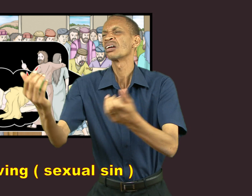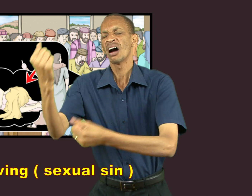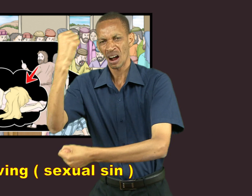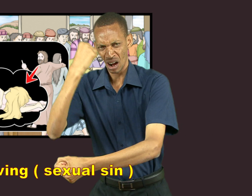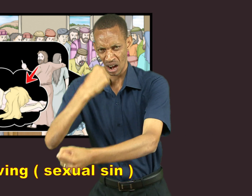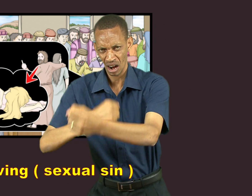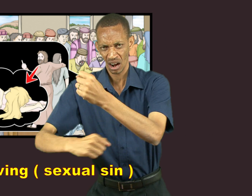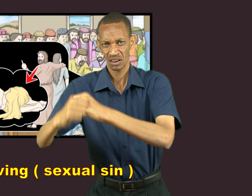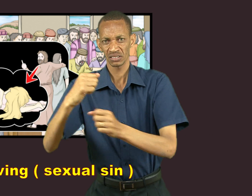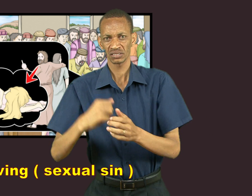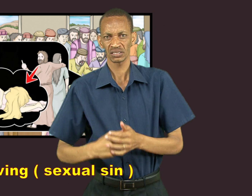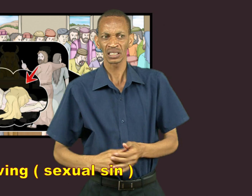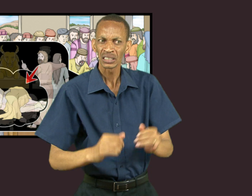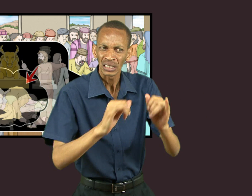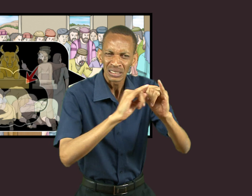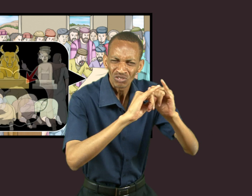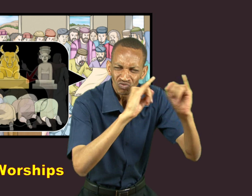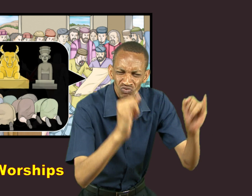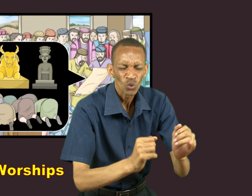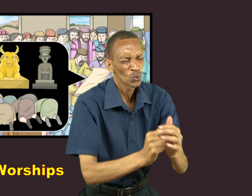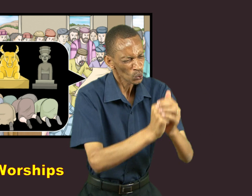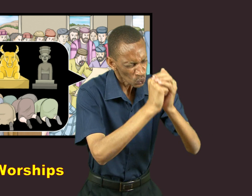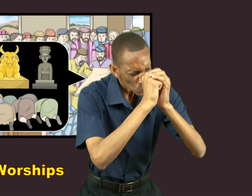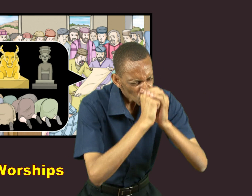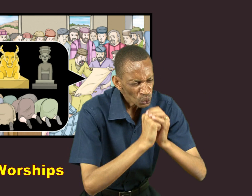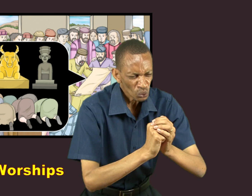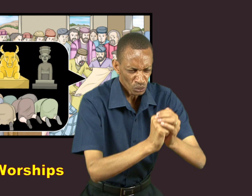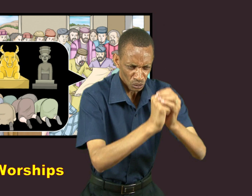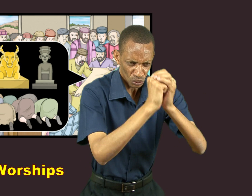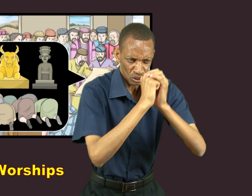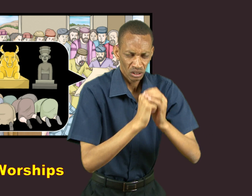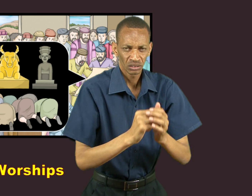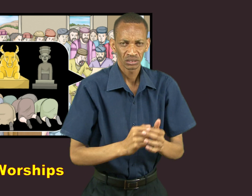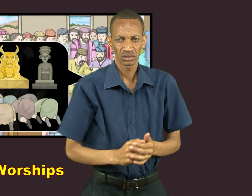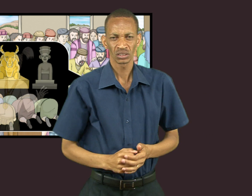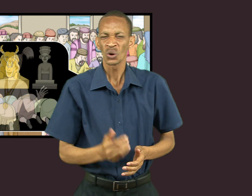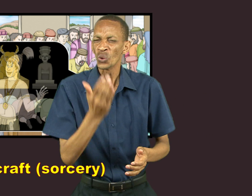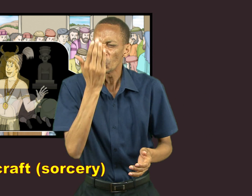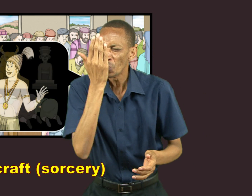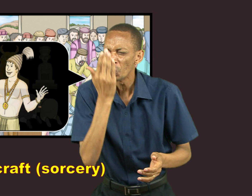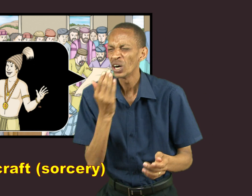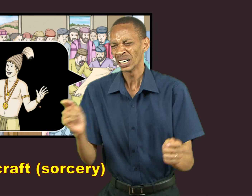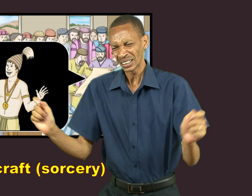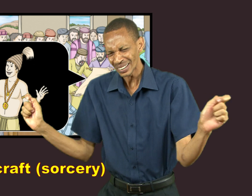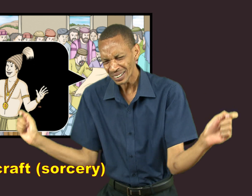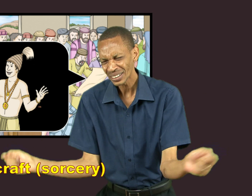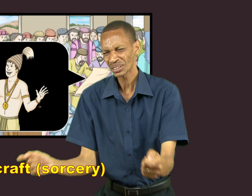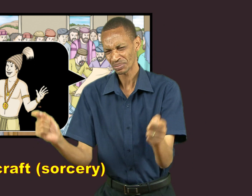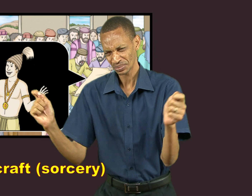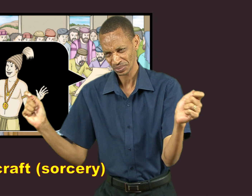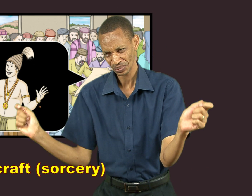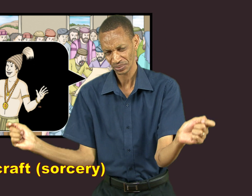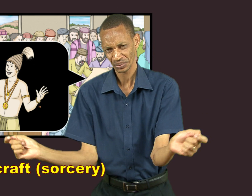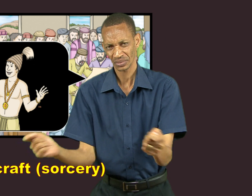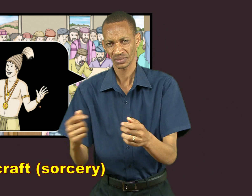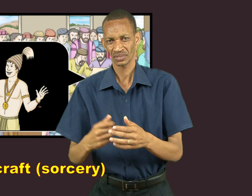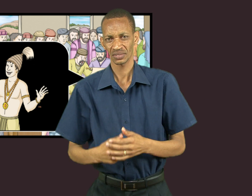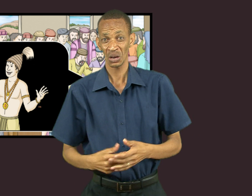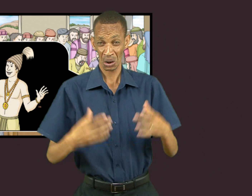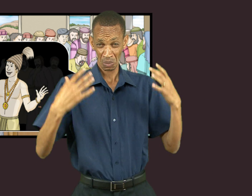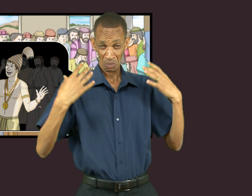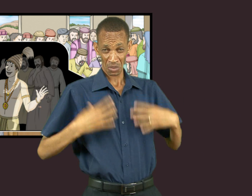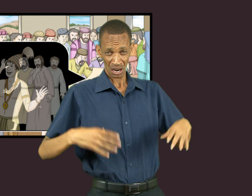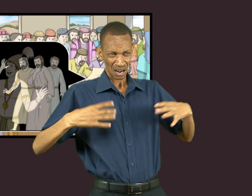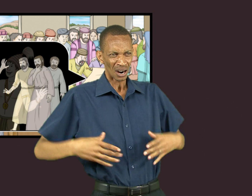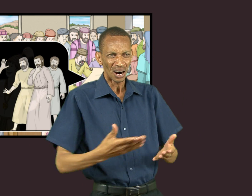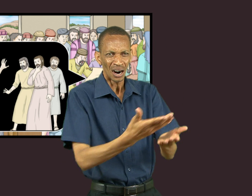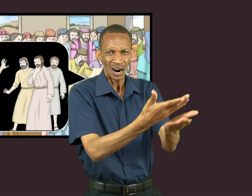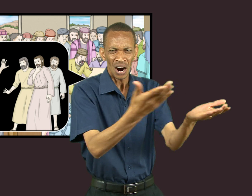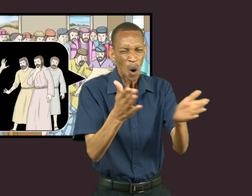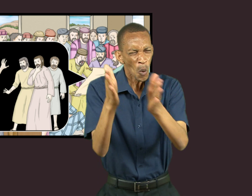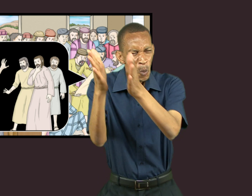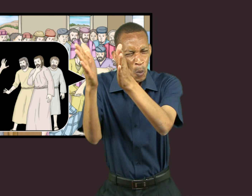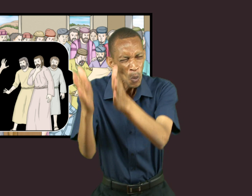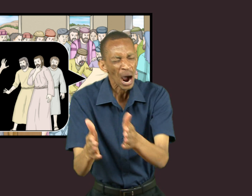idolatry and sorcery;